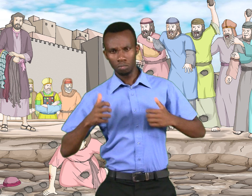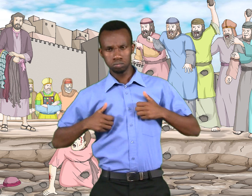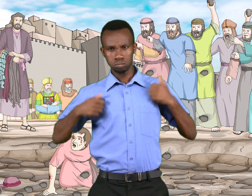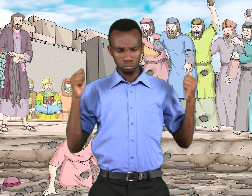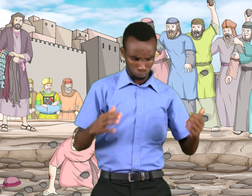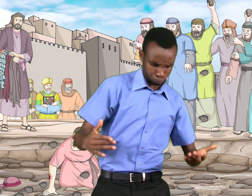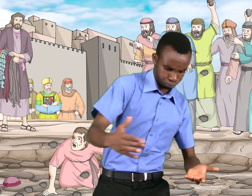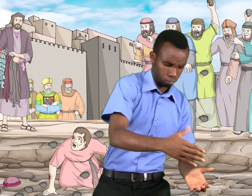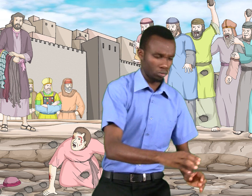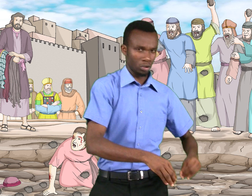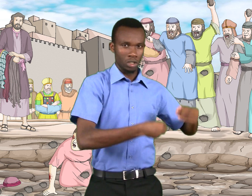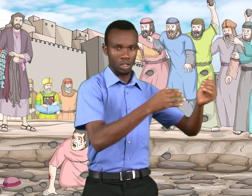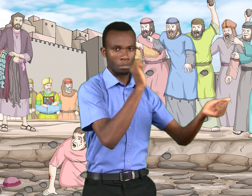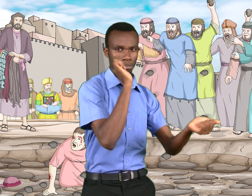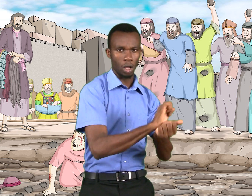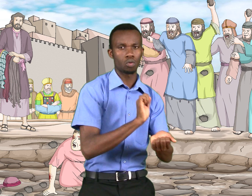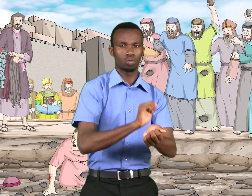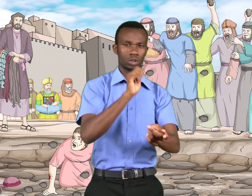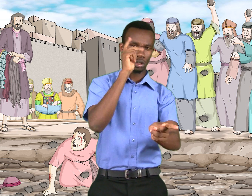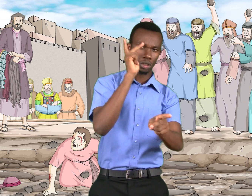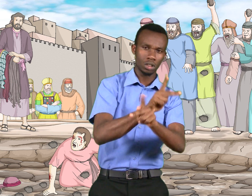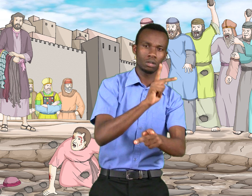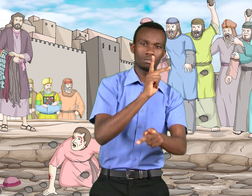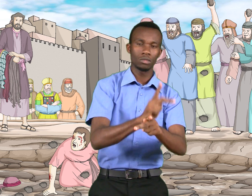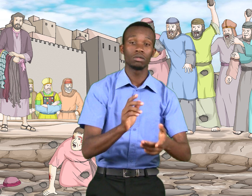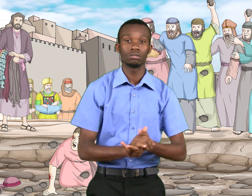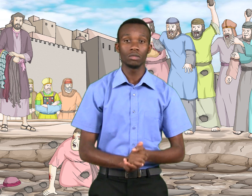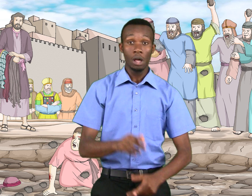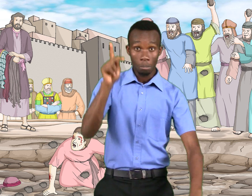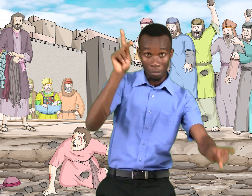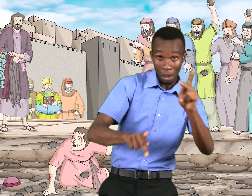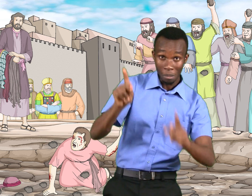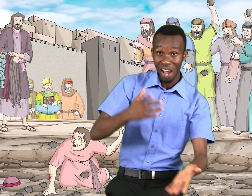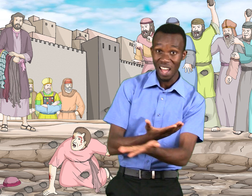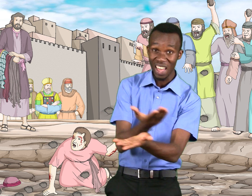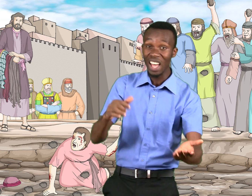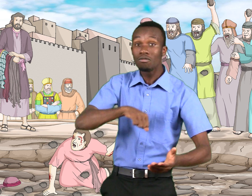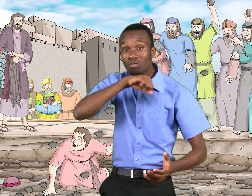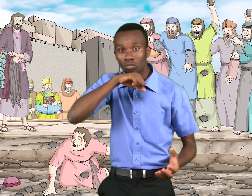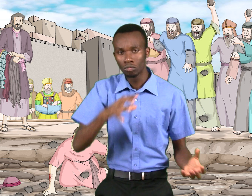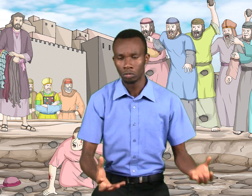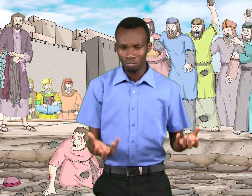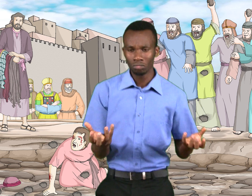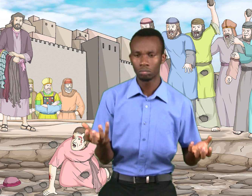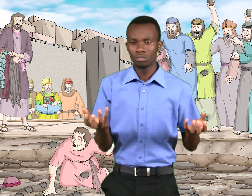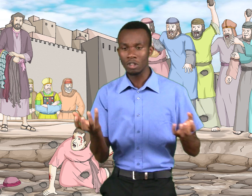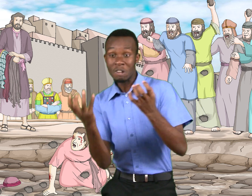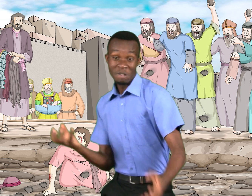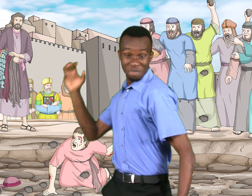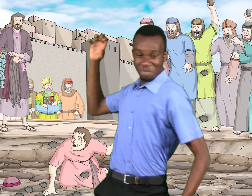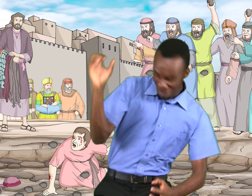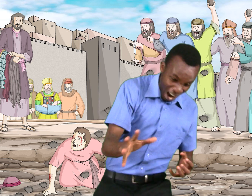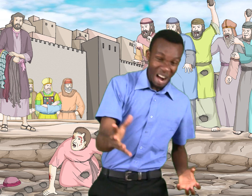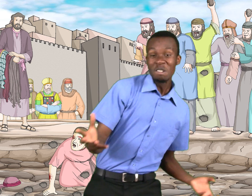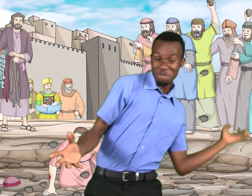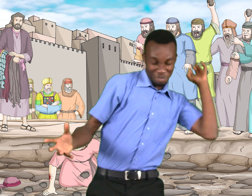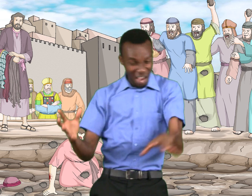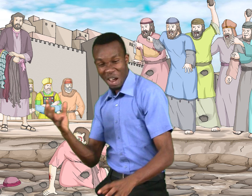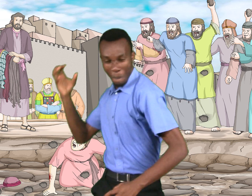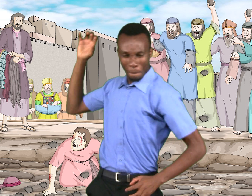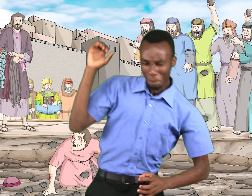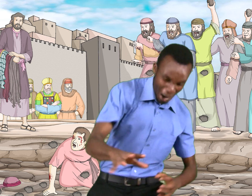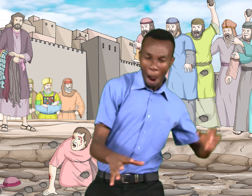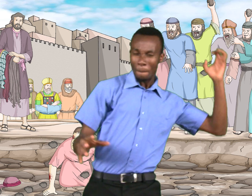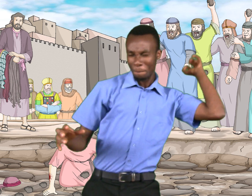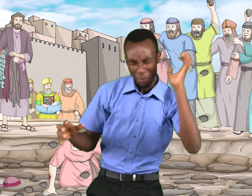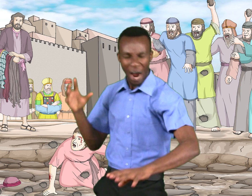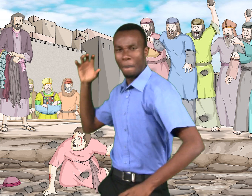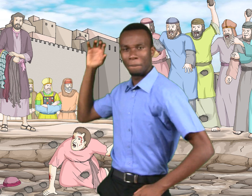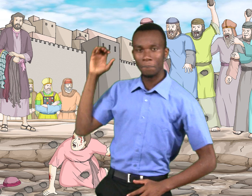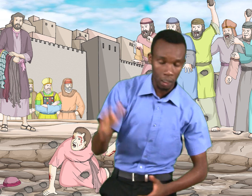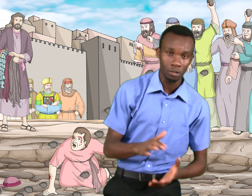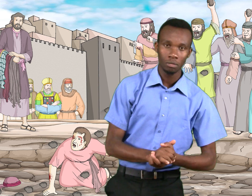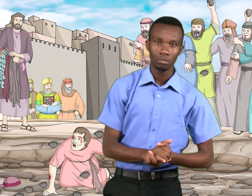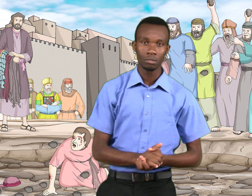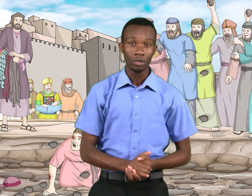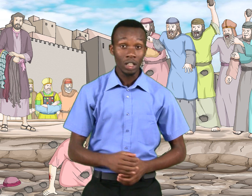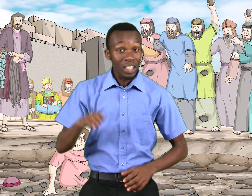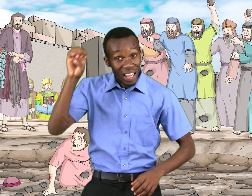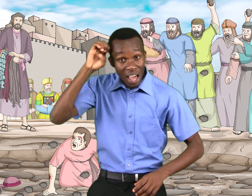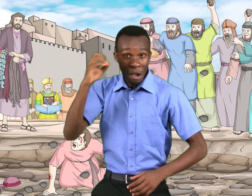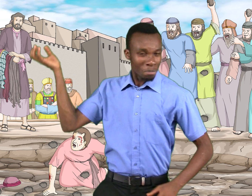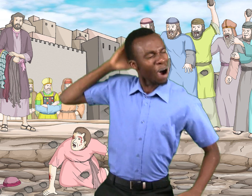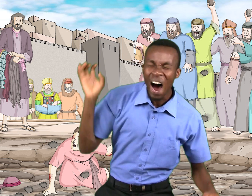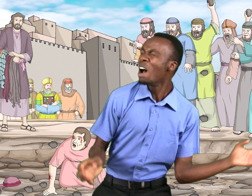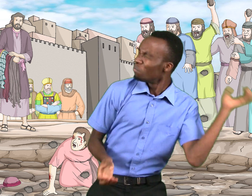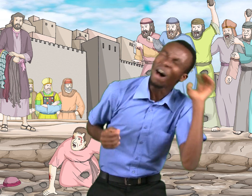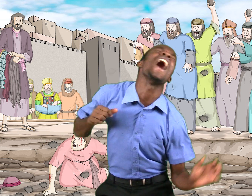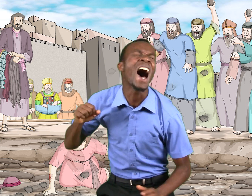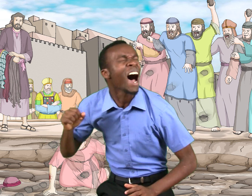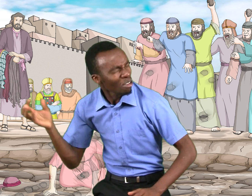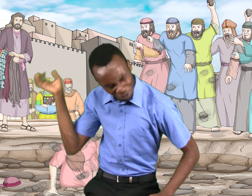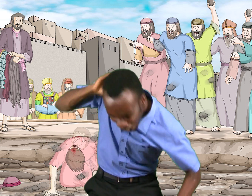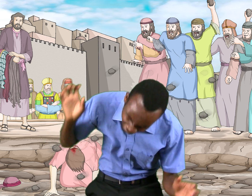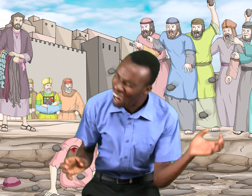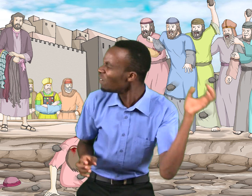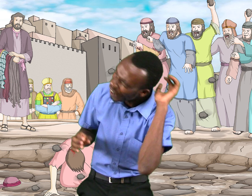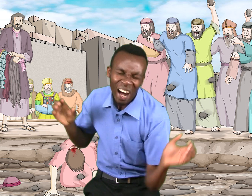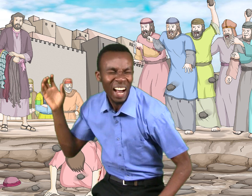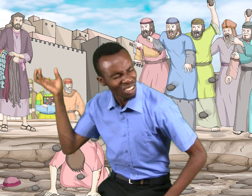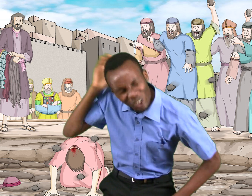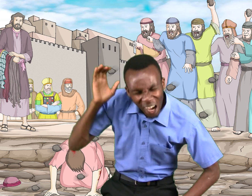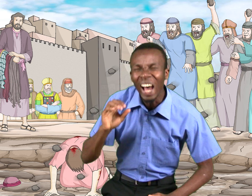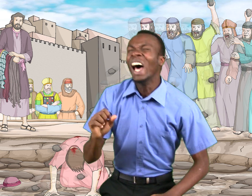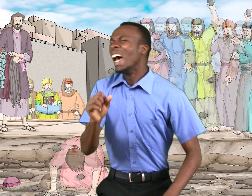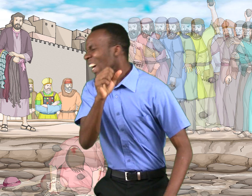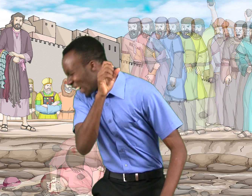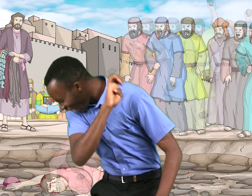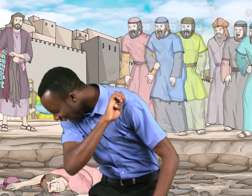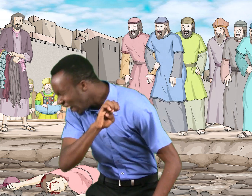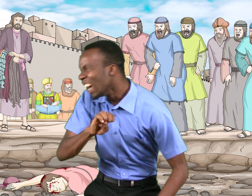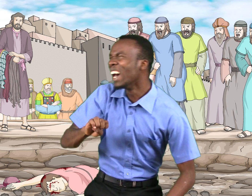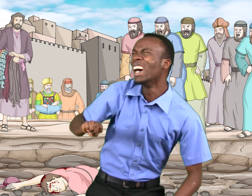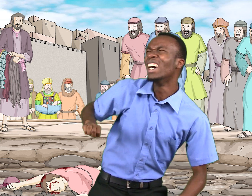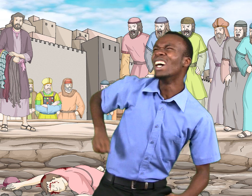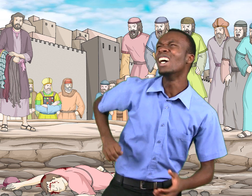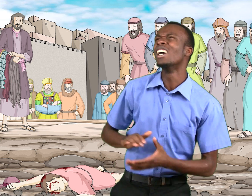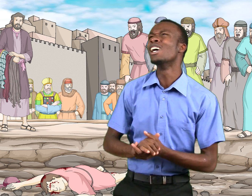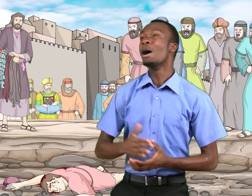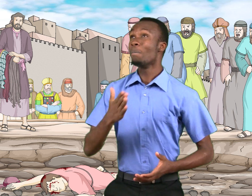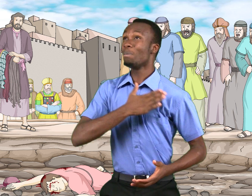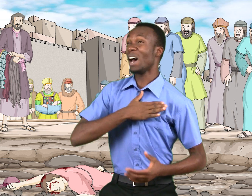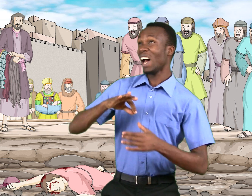Falling on his knees, he cried out in a loud voice, “Lord, do not hold this sin against them.”